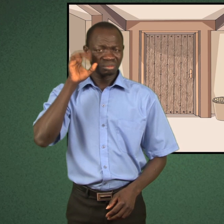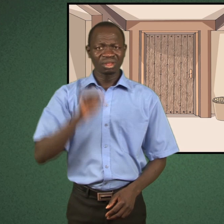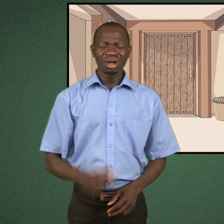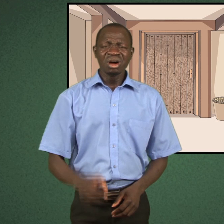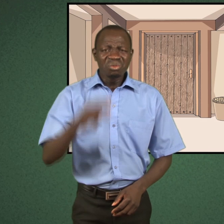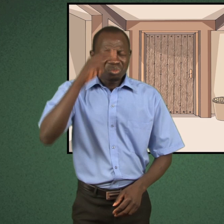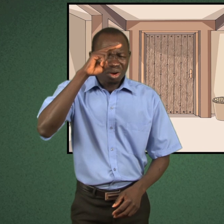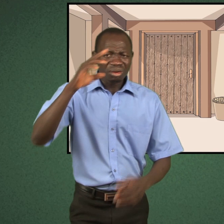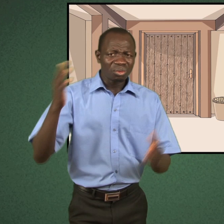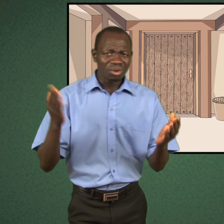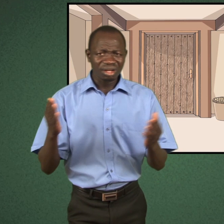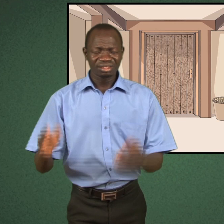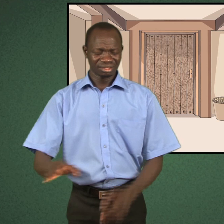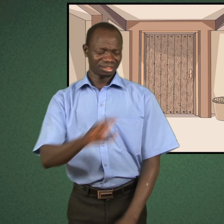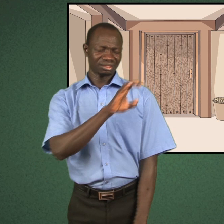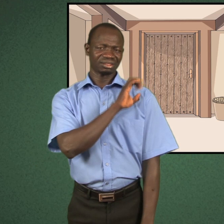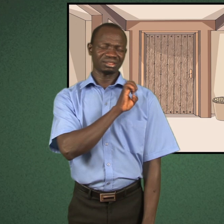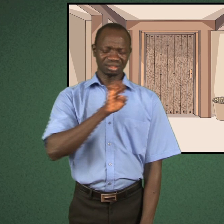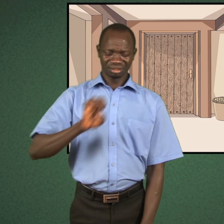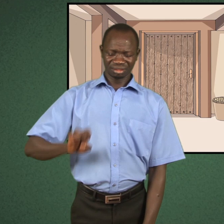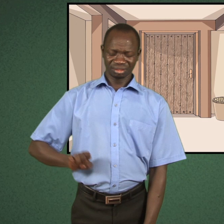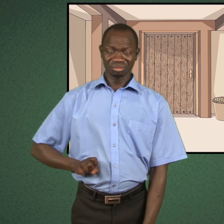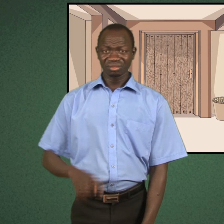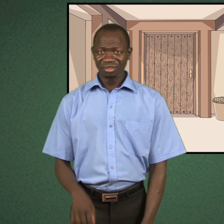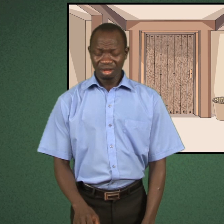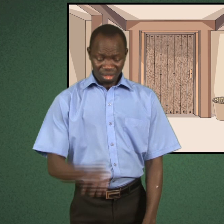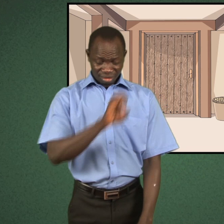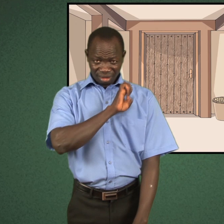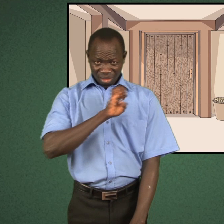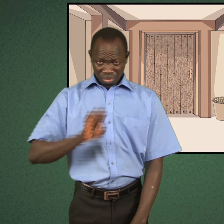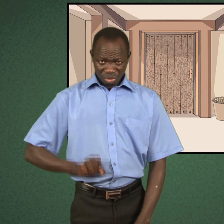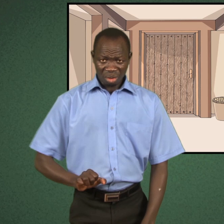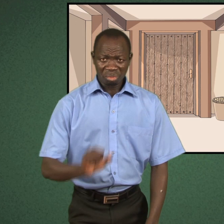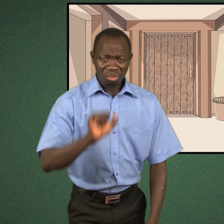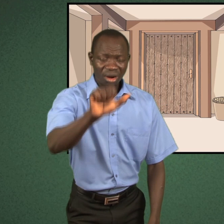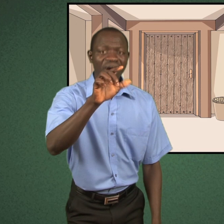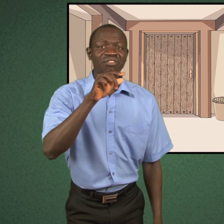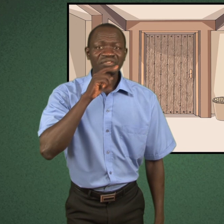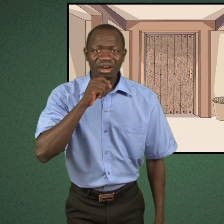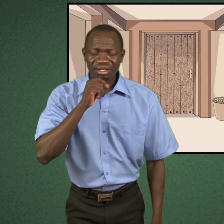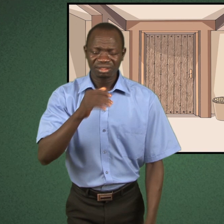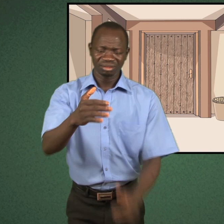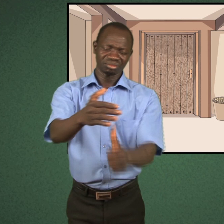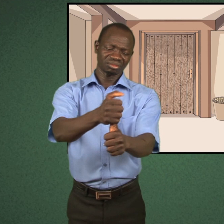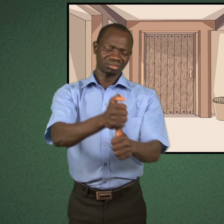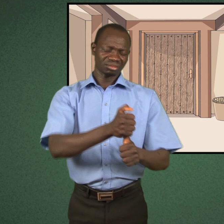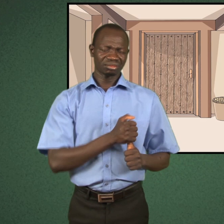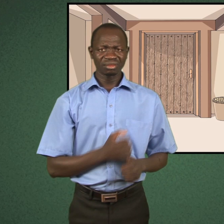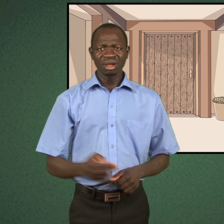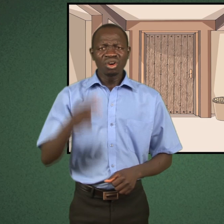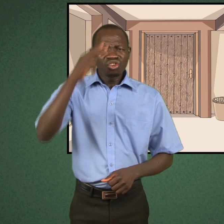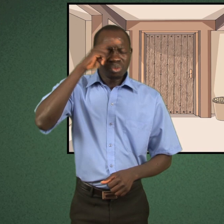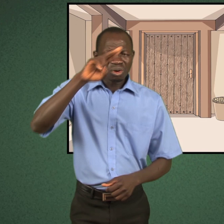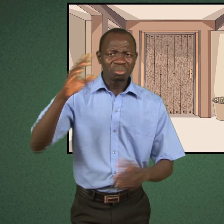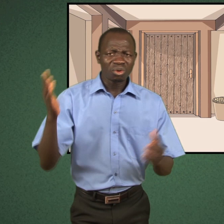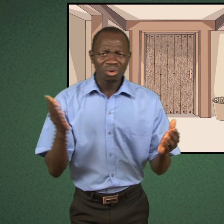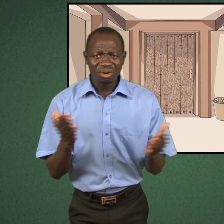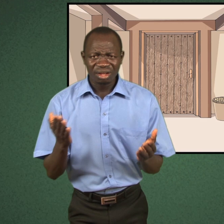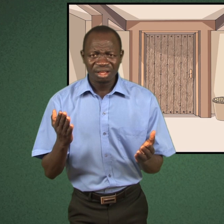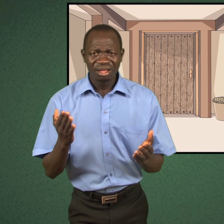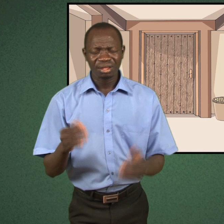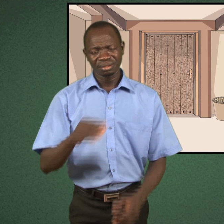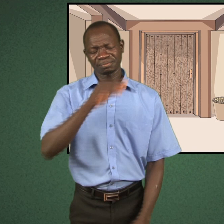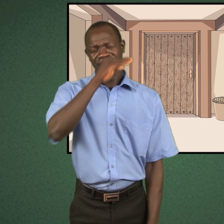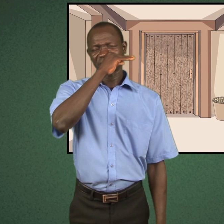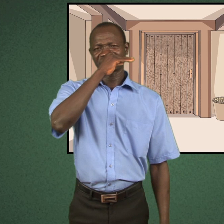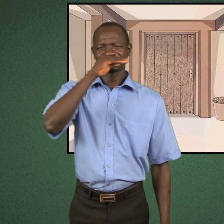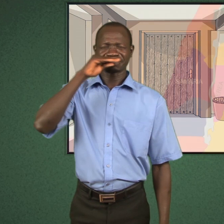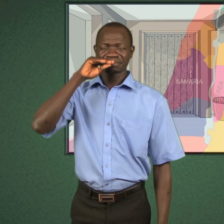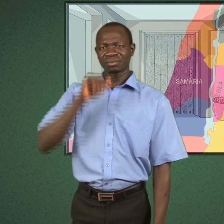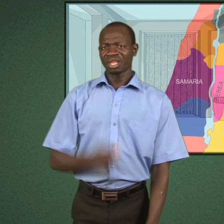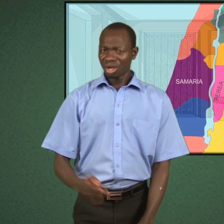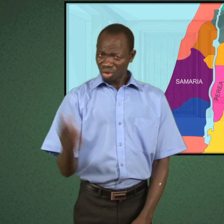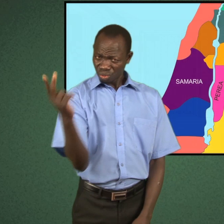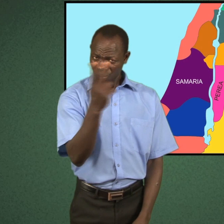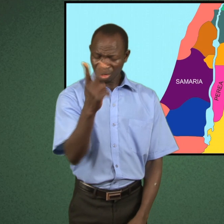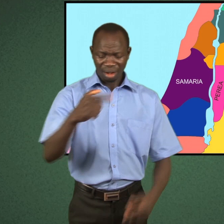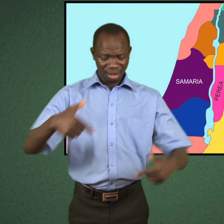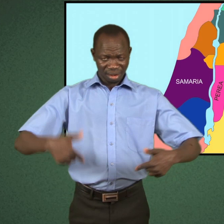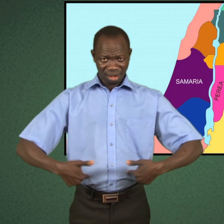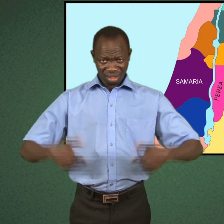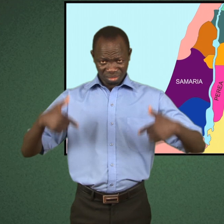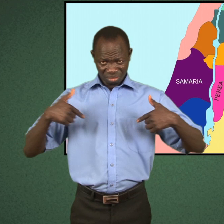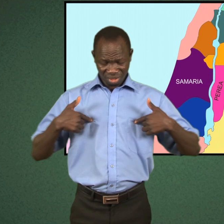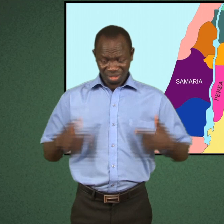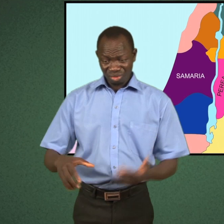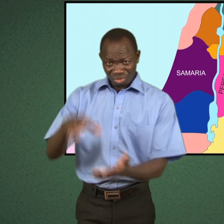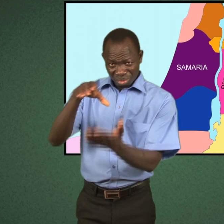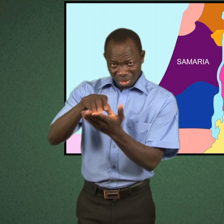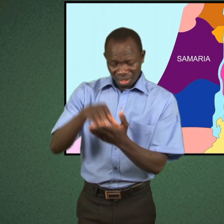Look, even Elizabeth your relative has conceived a son in her old age, and she who was called barren is in her sixth month. For no word from God will ever fail.” “I am the Lord’s servant,” Mary answered. “May it happen to me according to your word.” Then the angel left her.